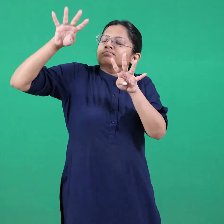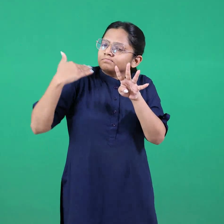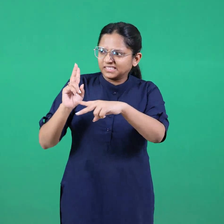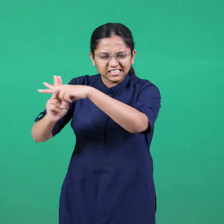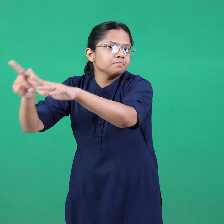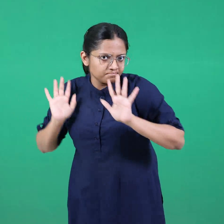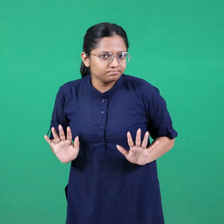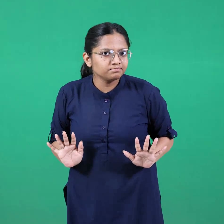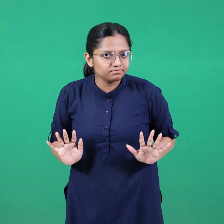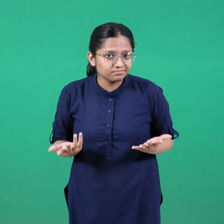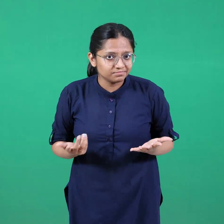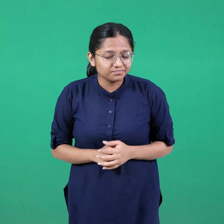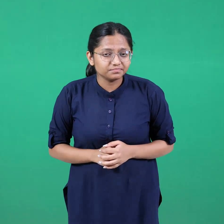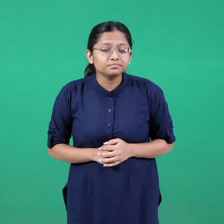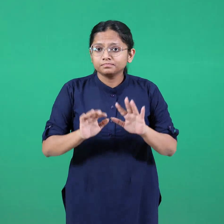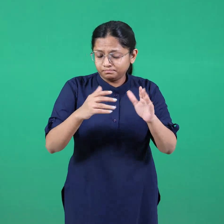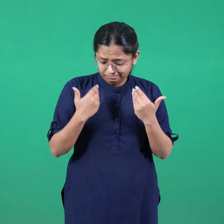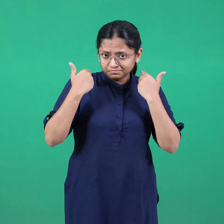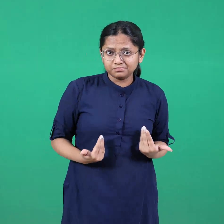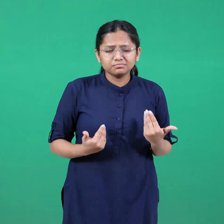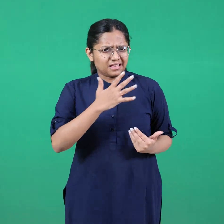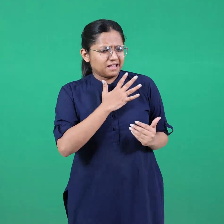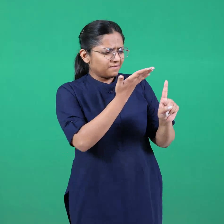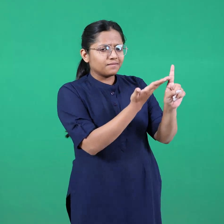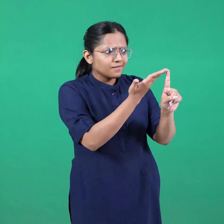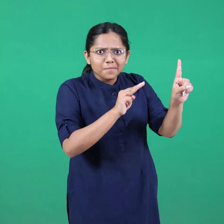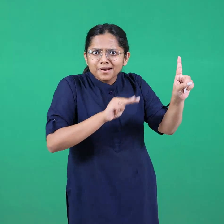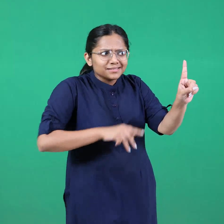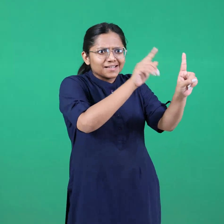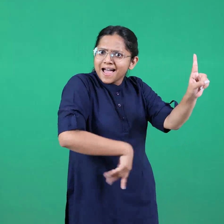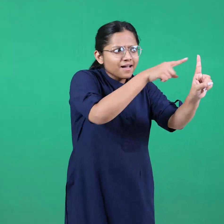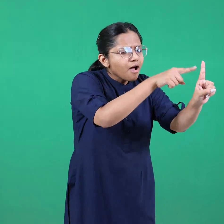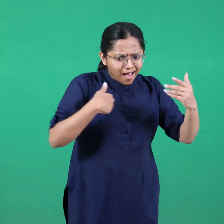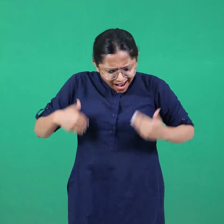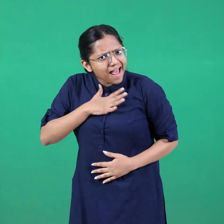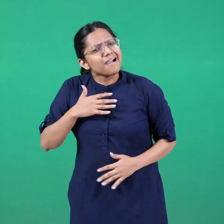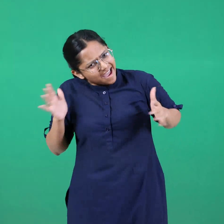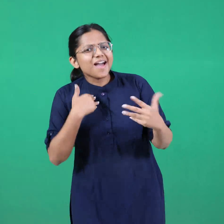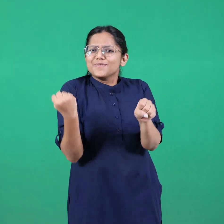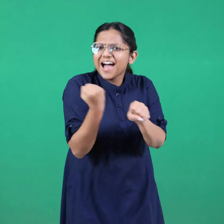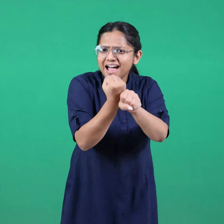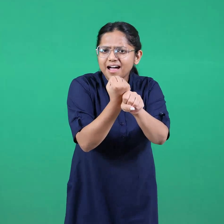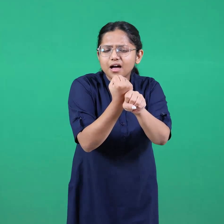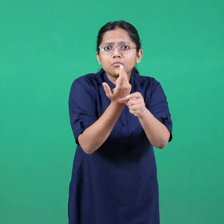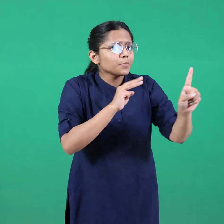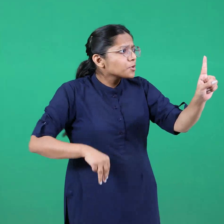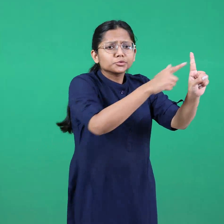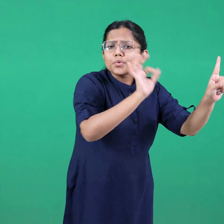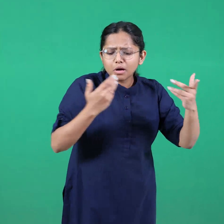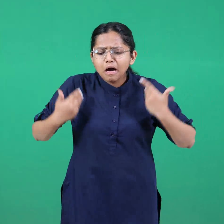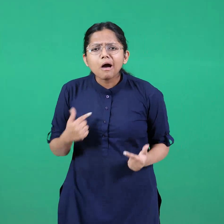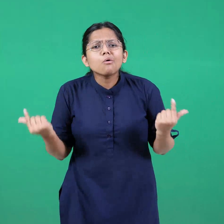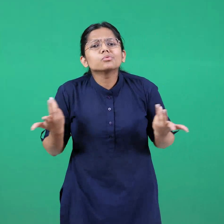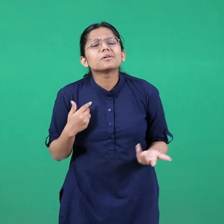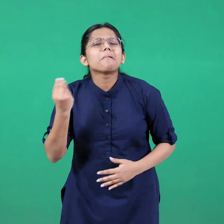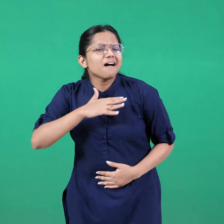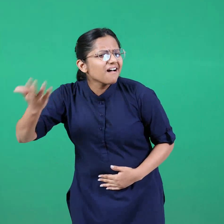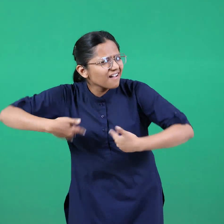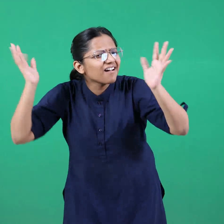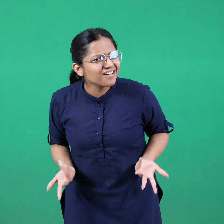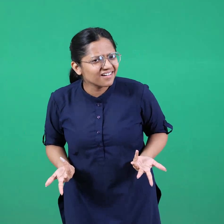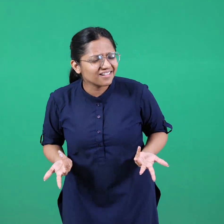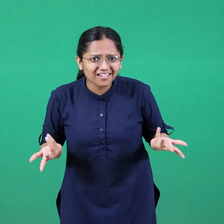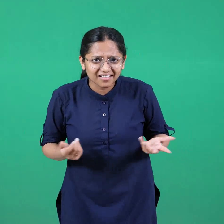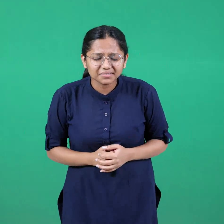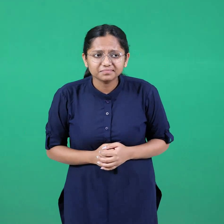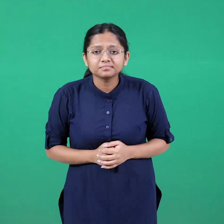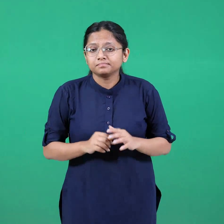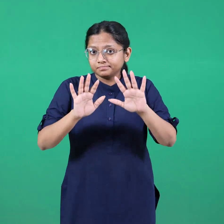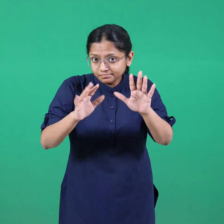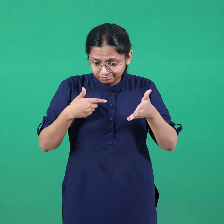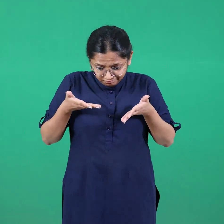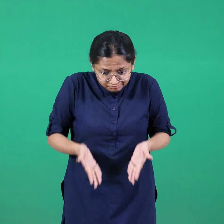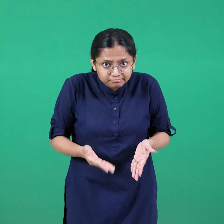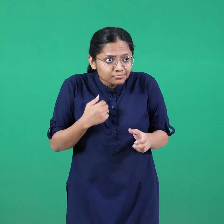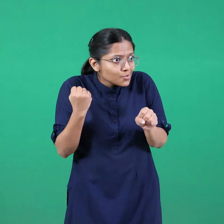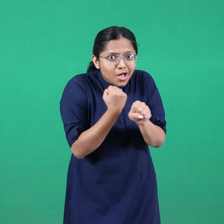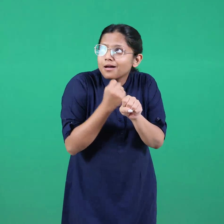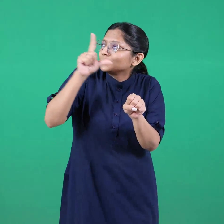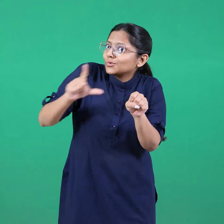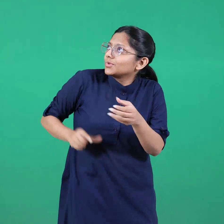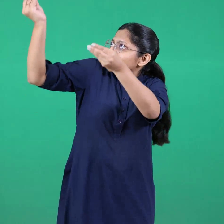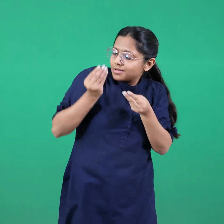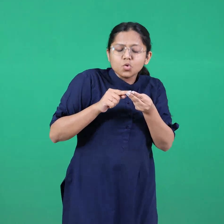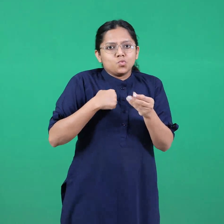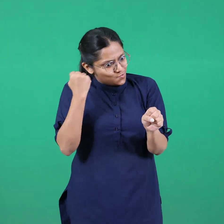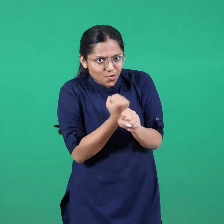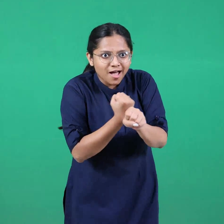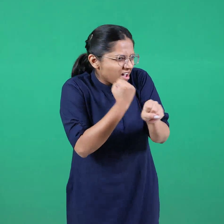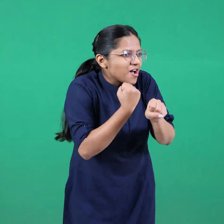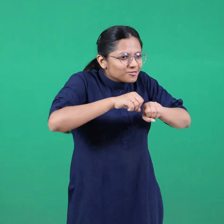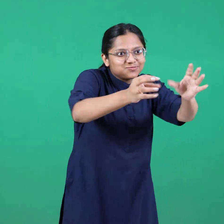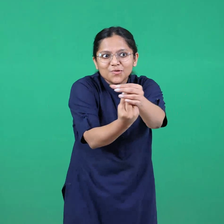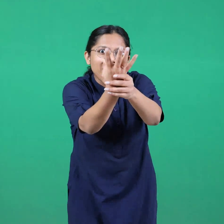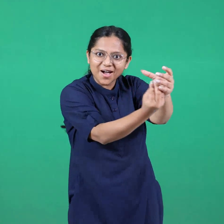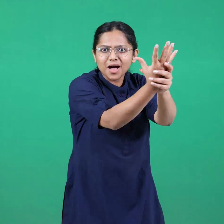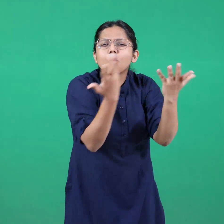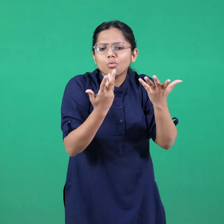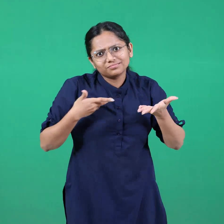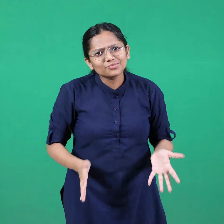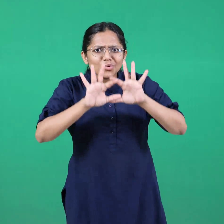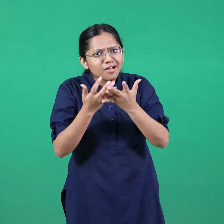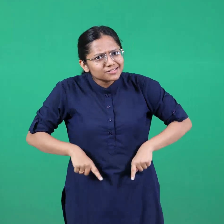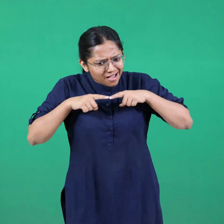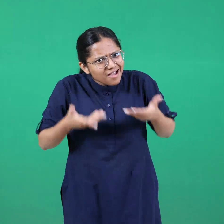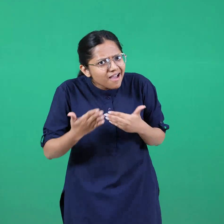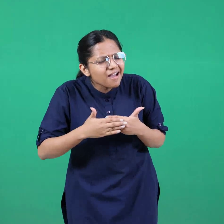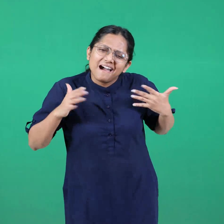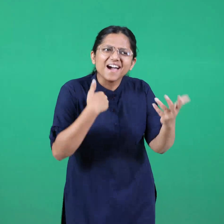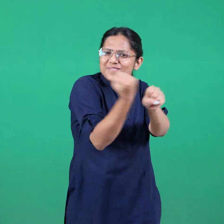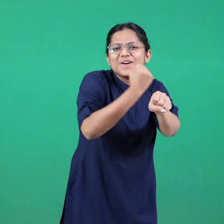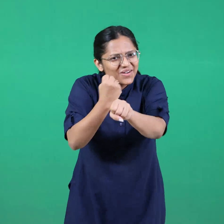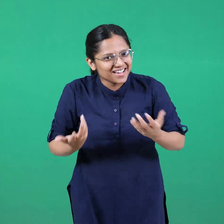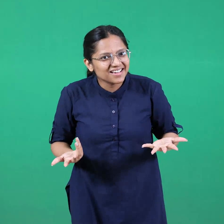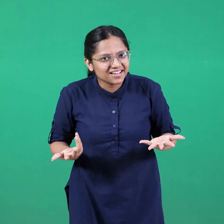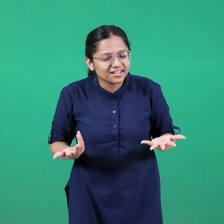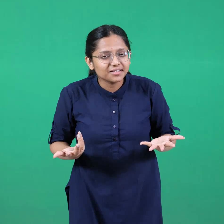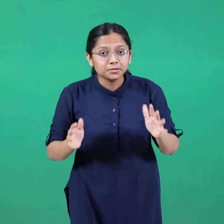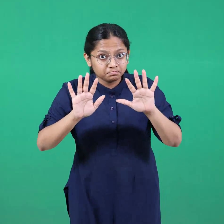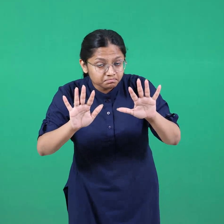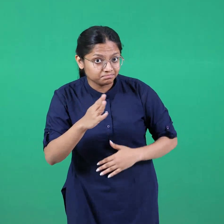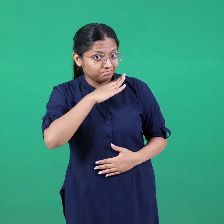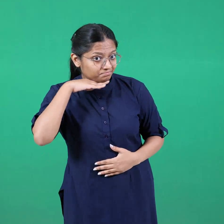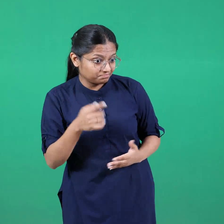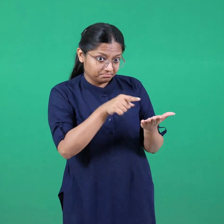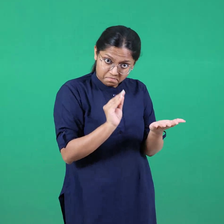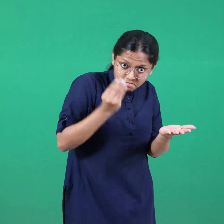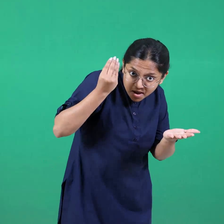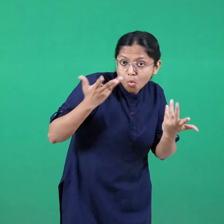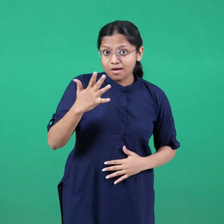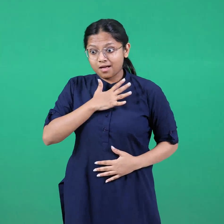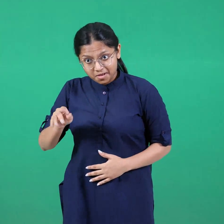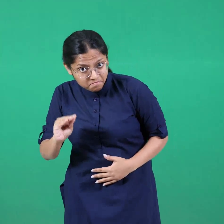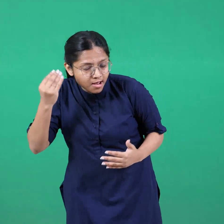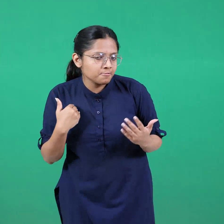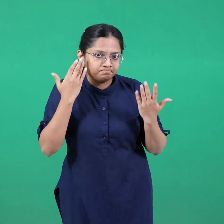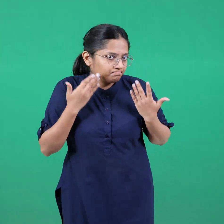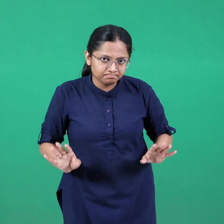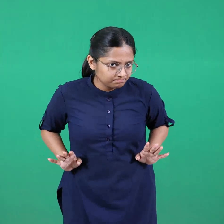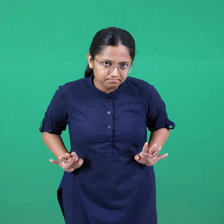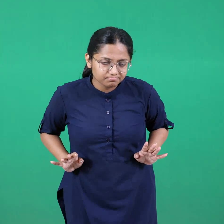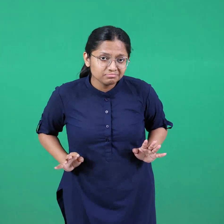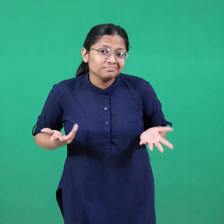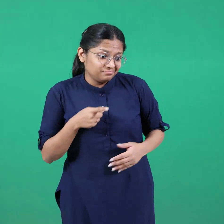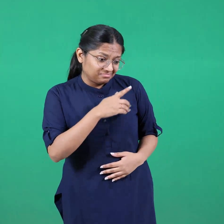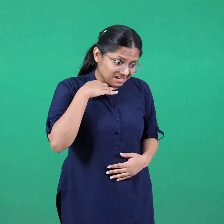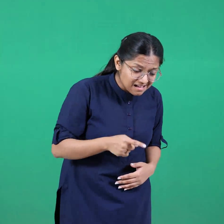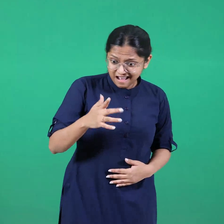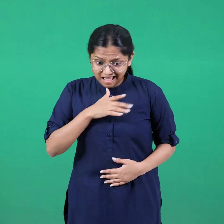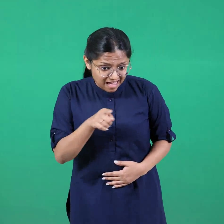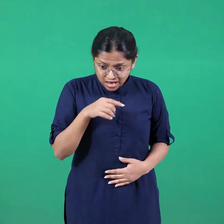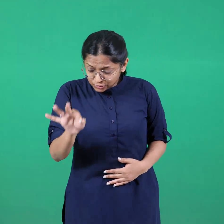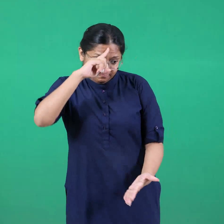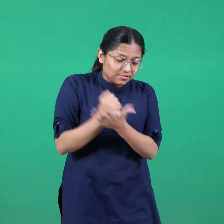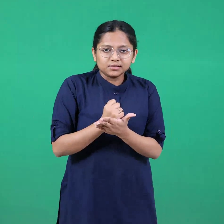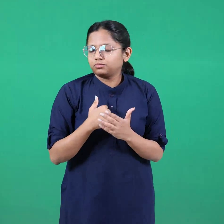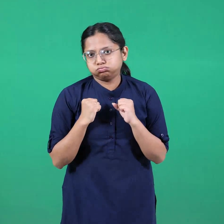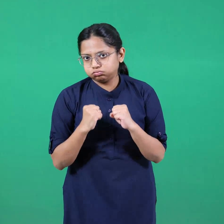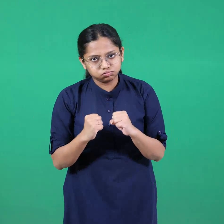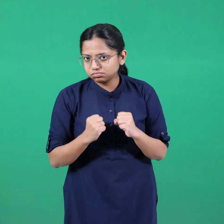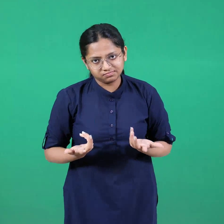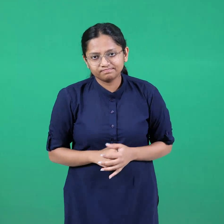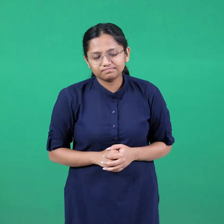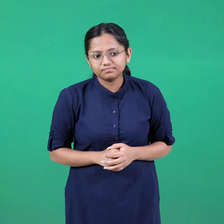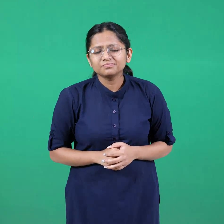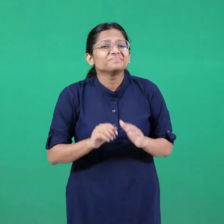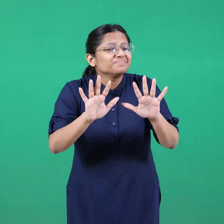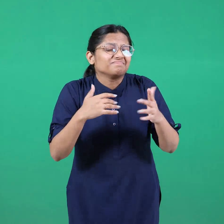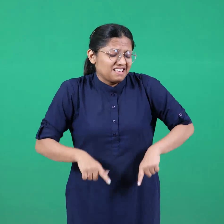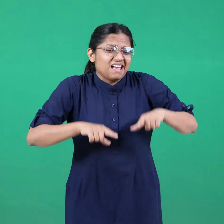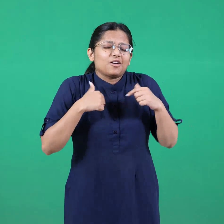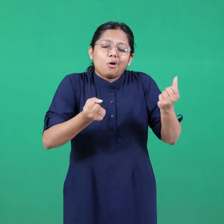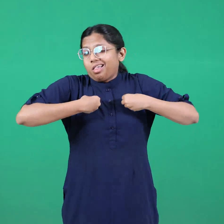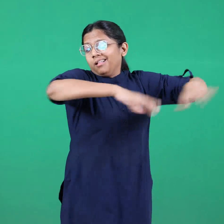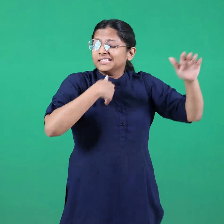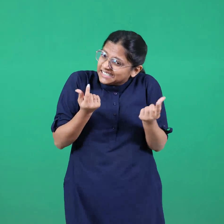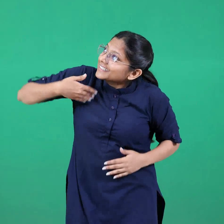But if I go on living in the body, this will mean fruitful labor for me. So what shall I choose? I do not know. I am torn between the two. I desire to depart and be with Christ, which is far better indeed.